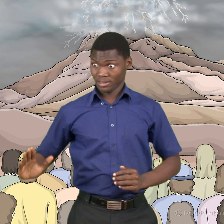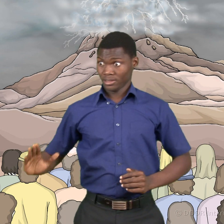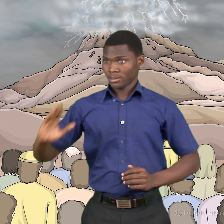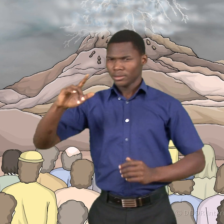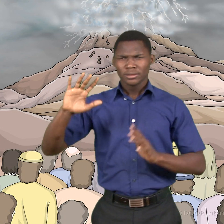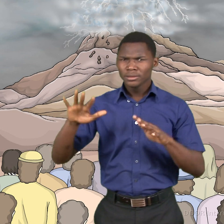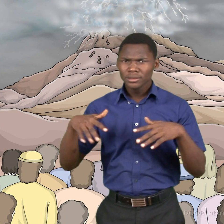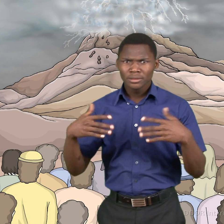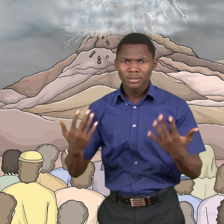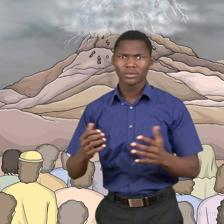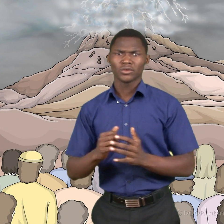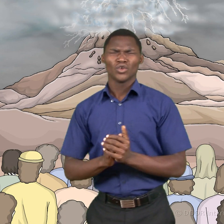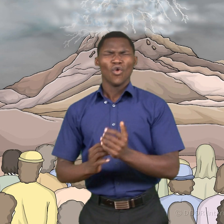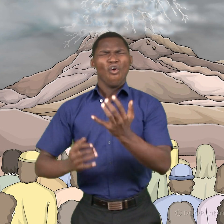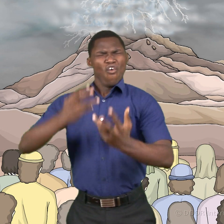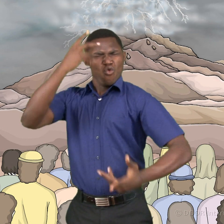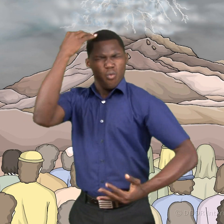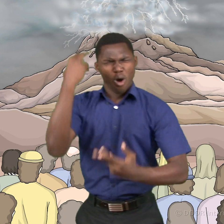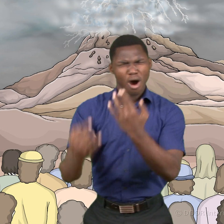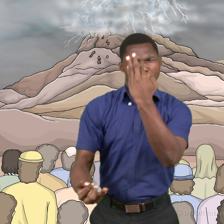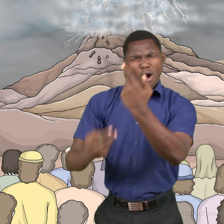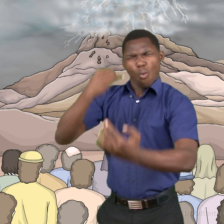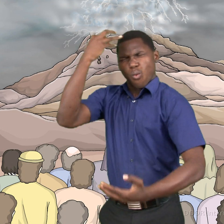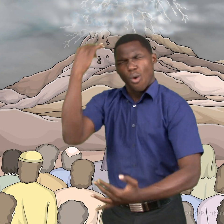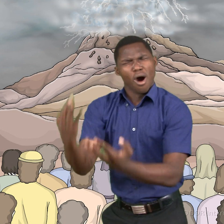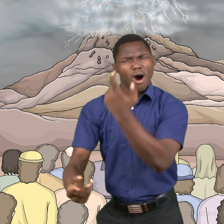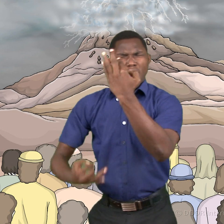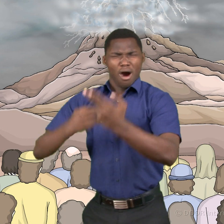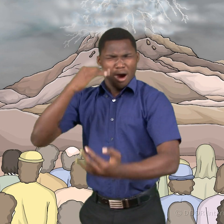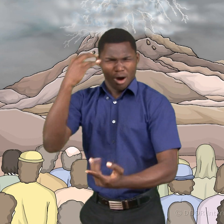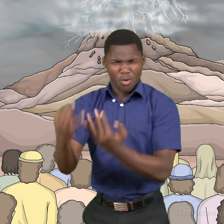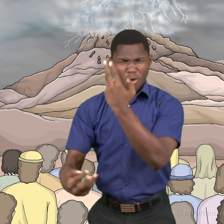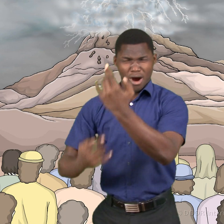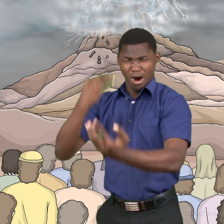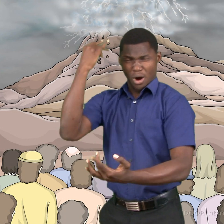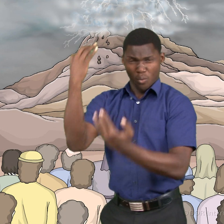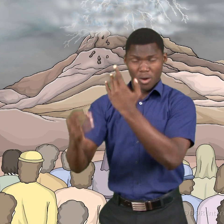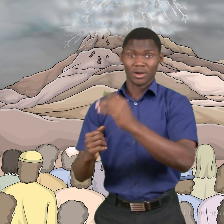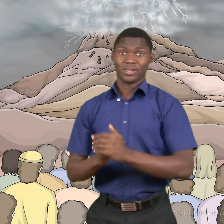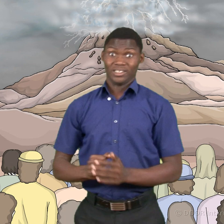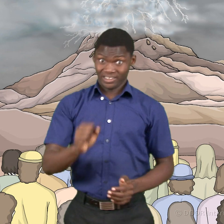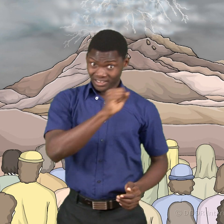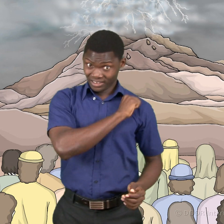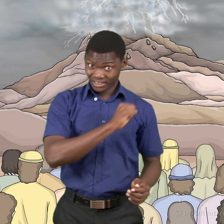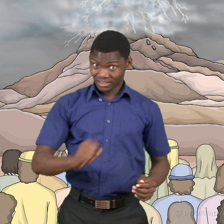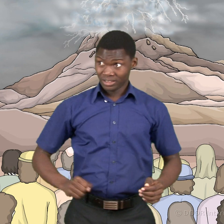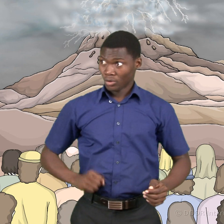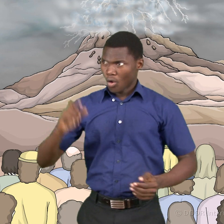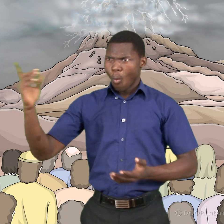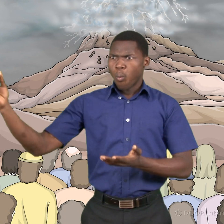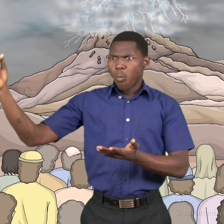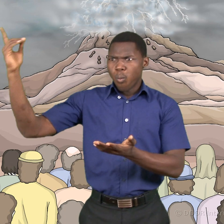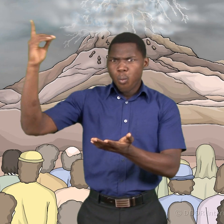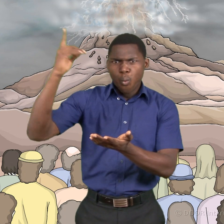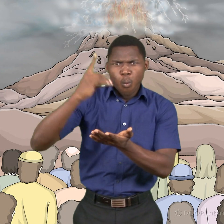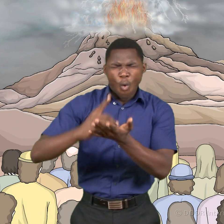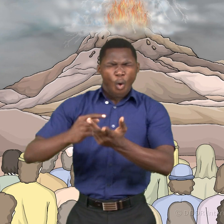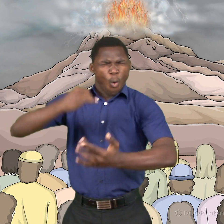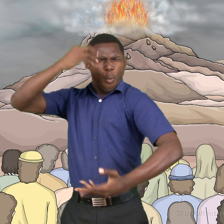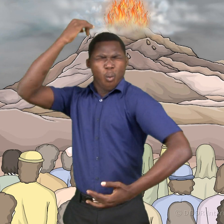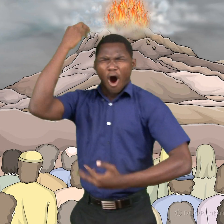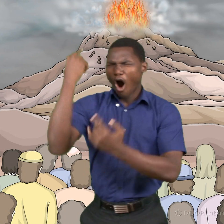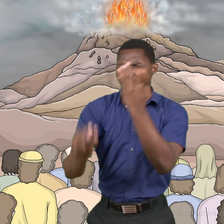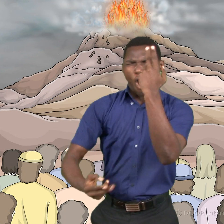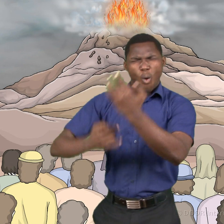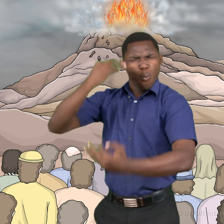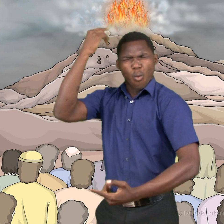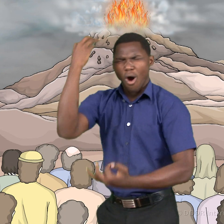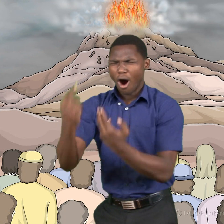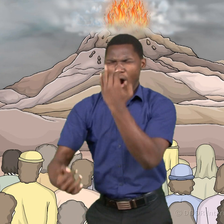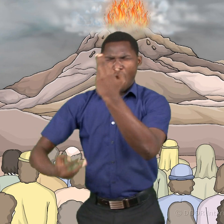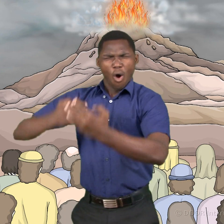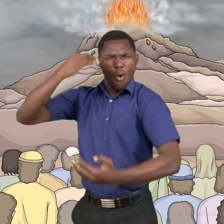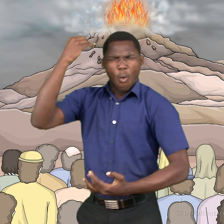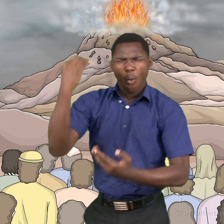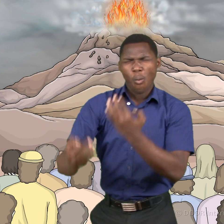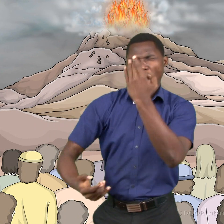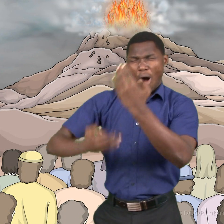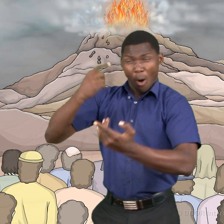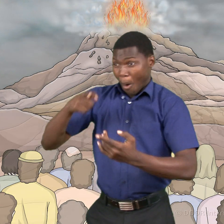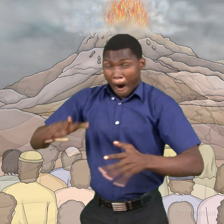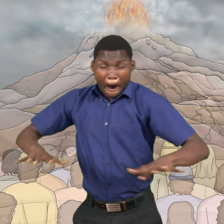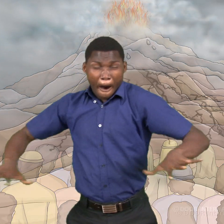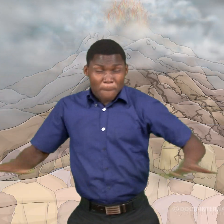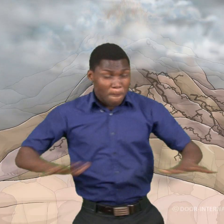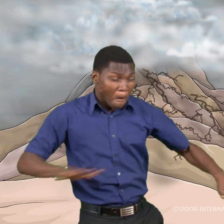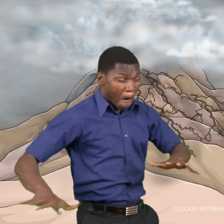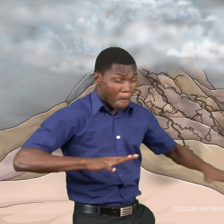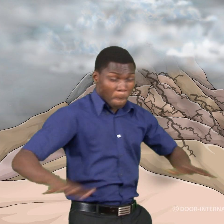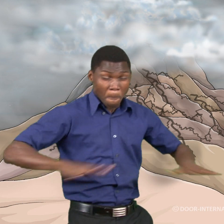Mount Sinai was completely enveloped in smoke, because the LORD had descended on it in fire.